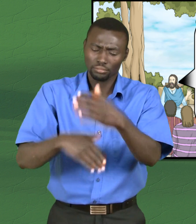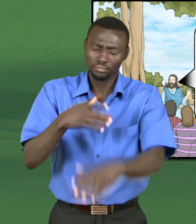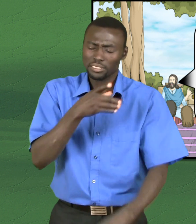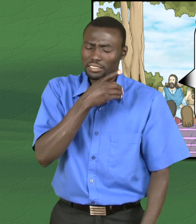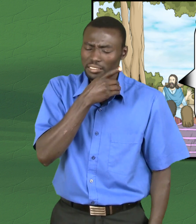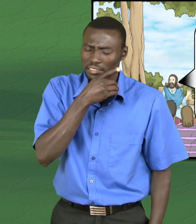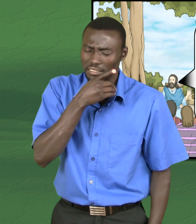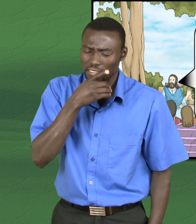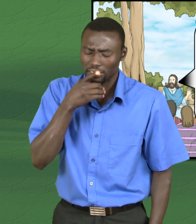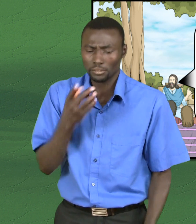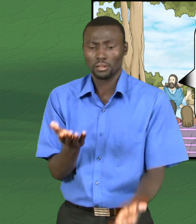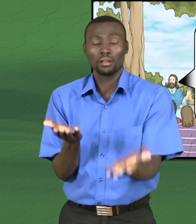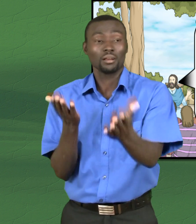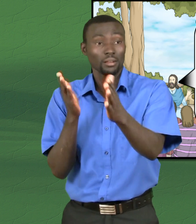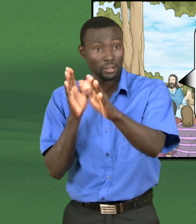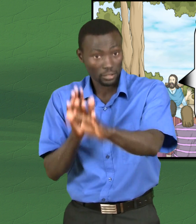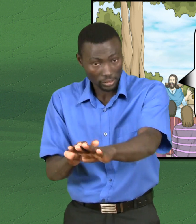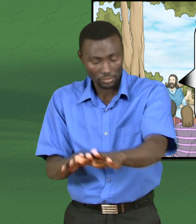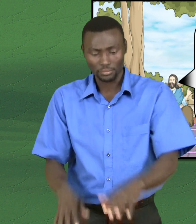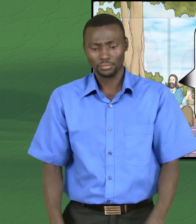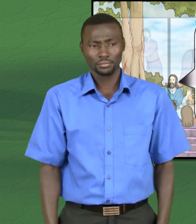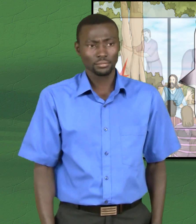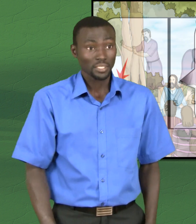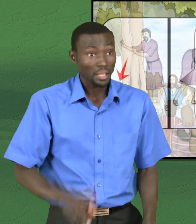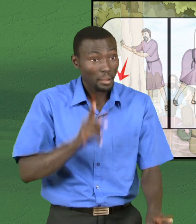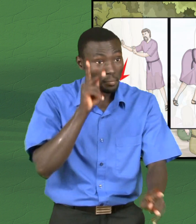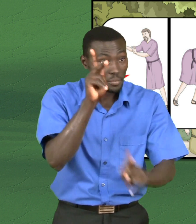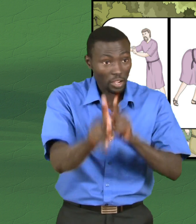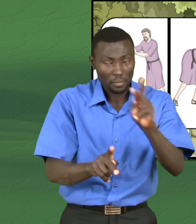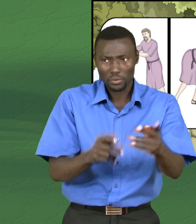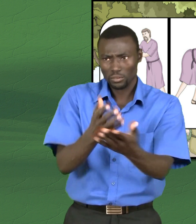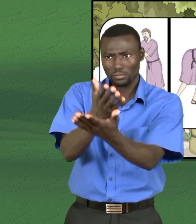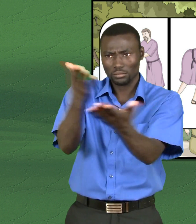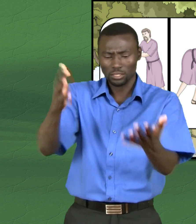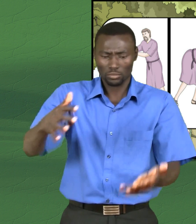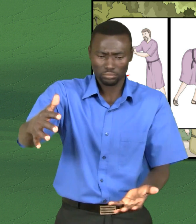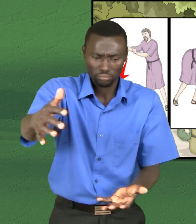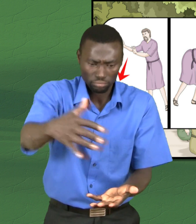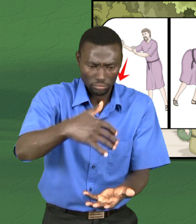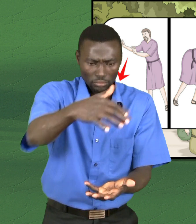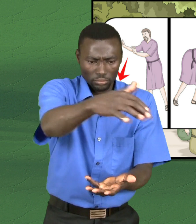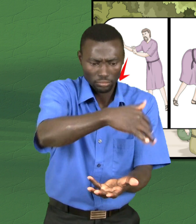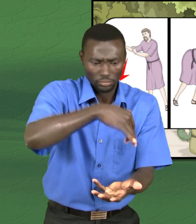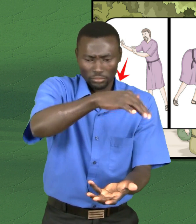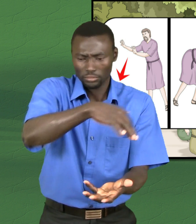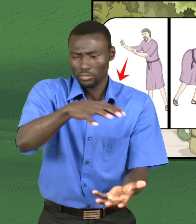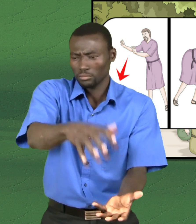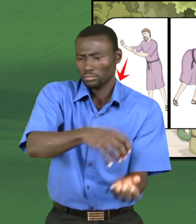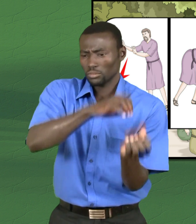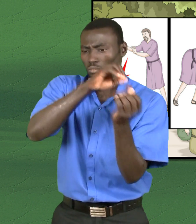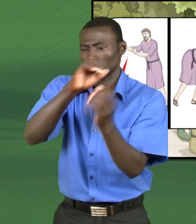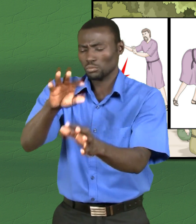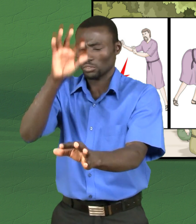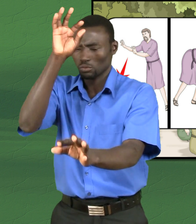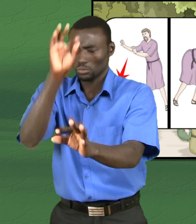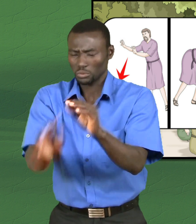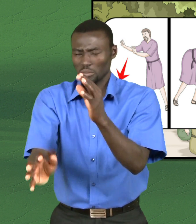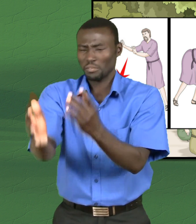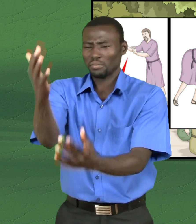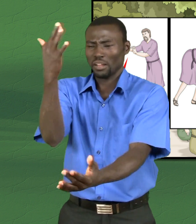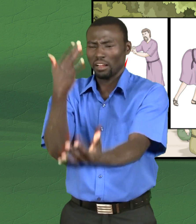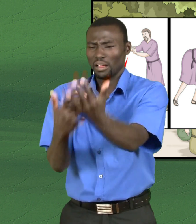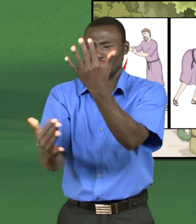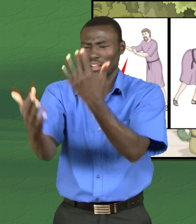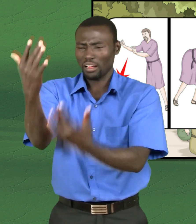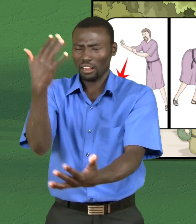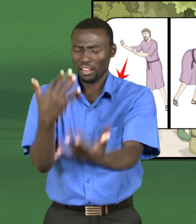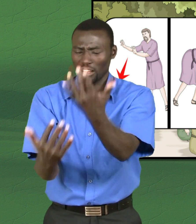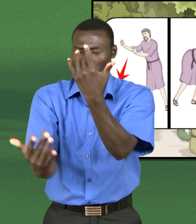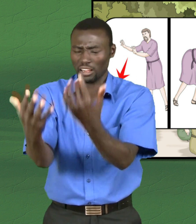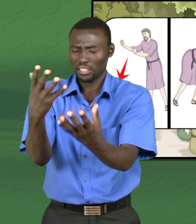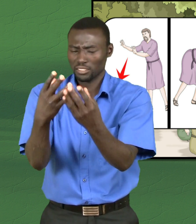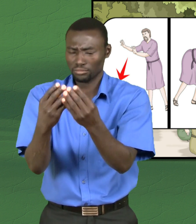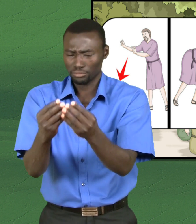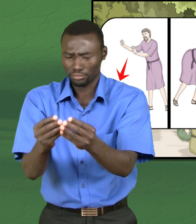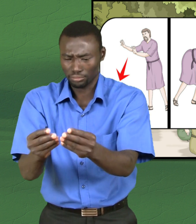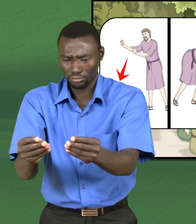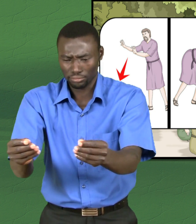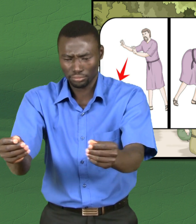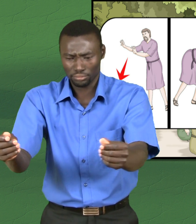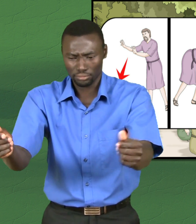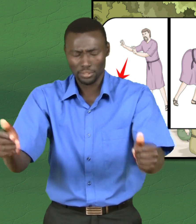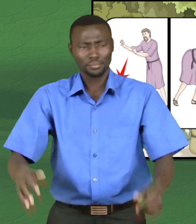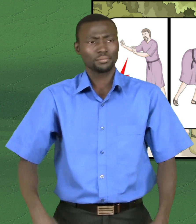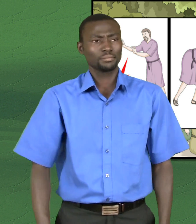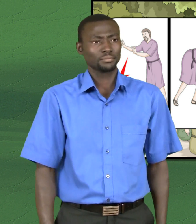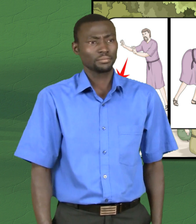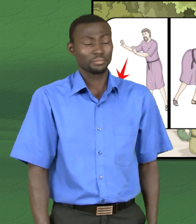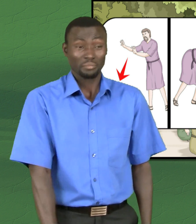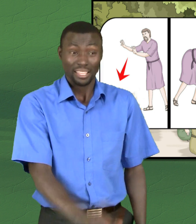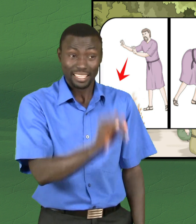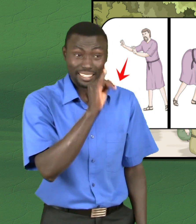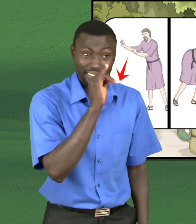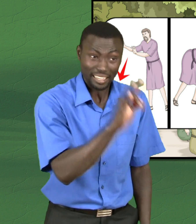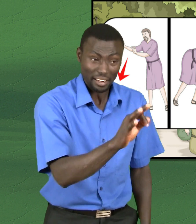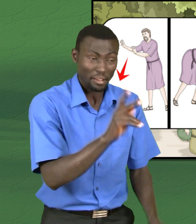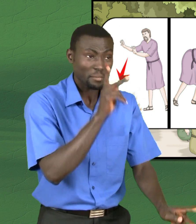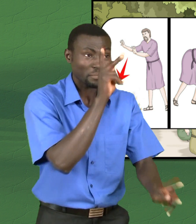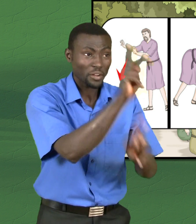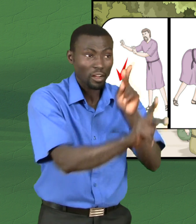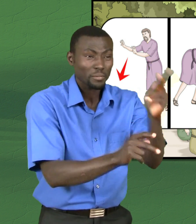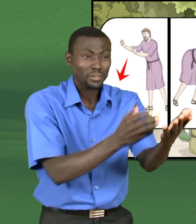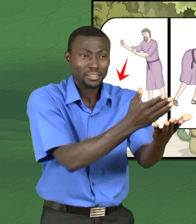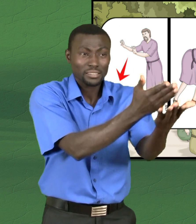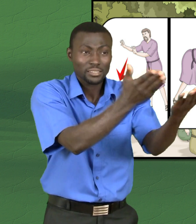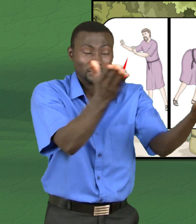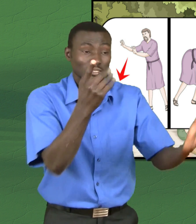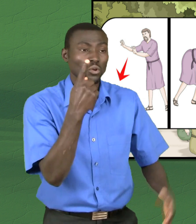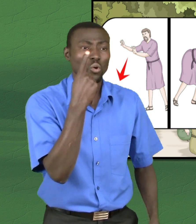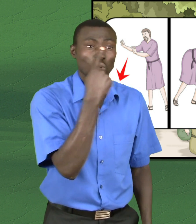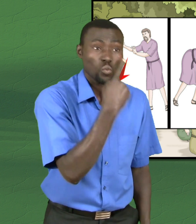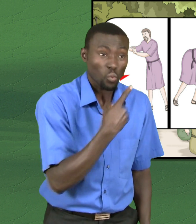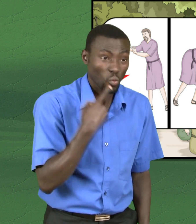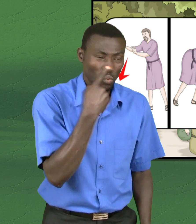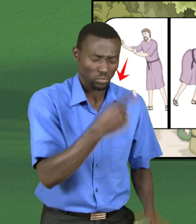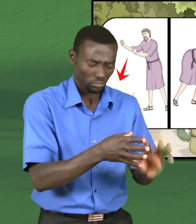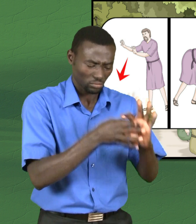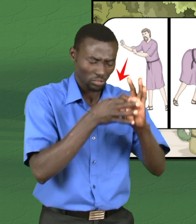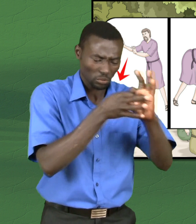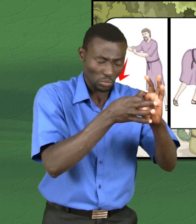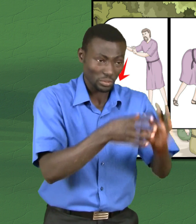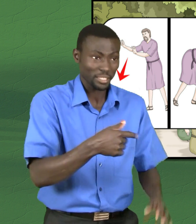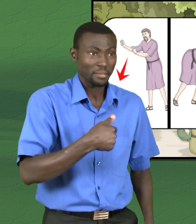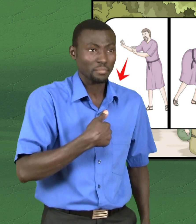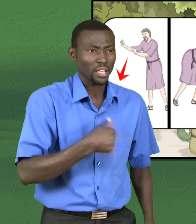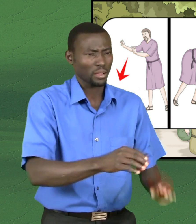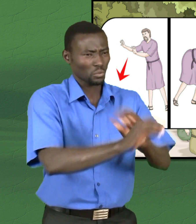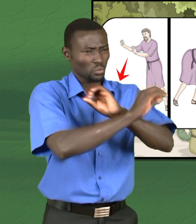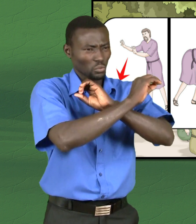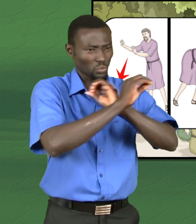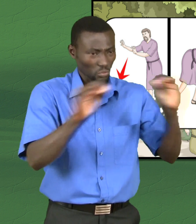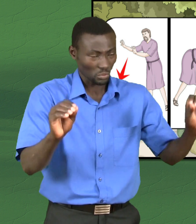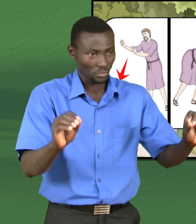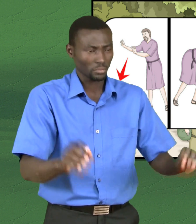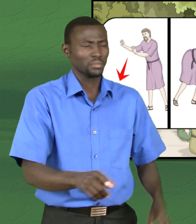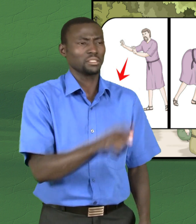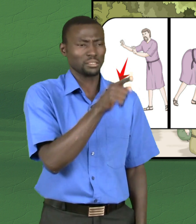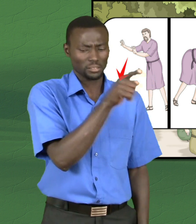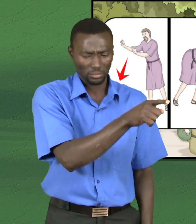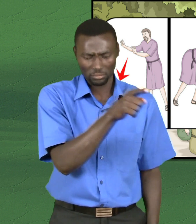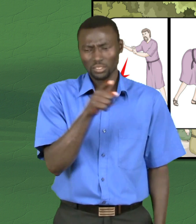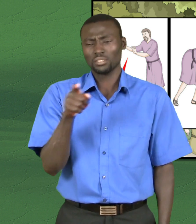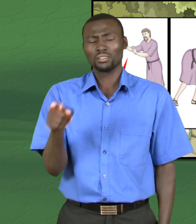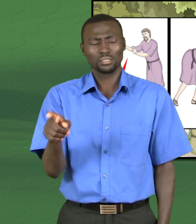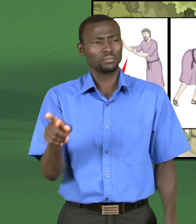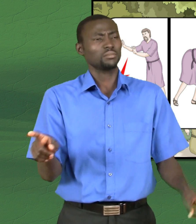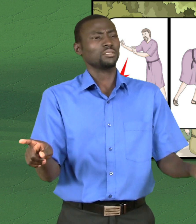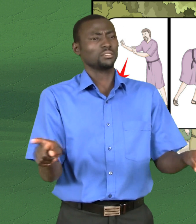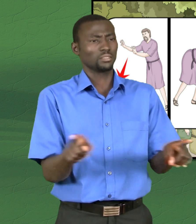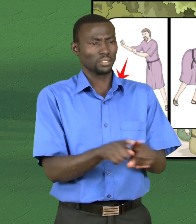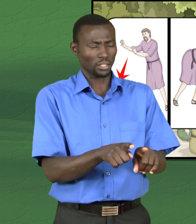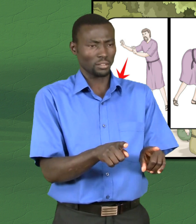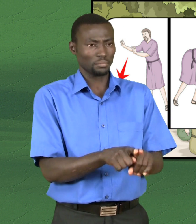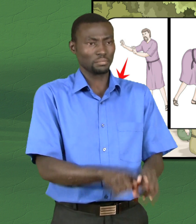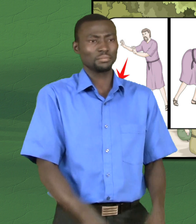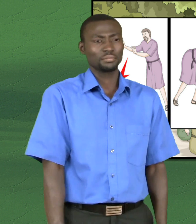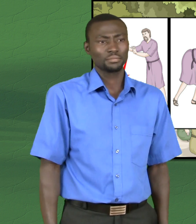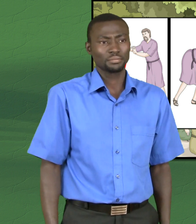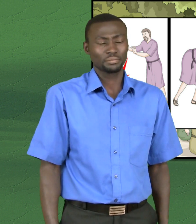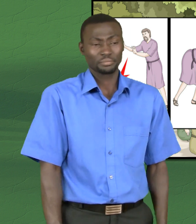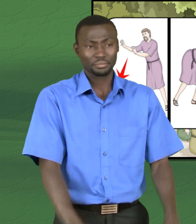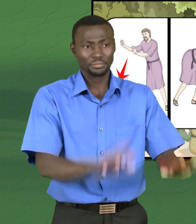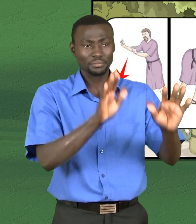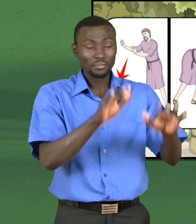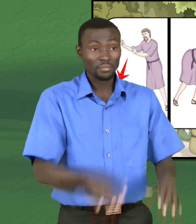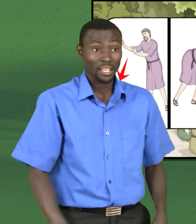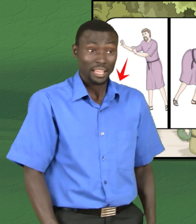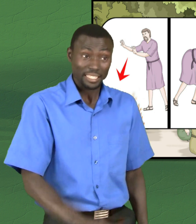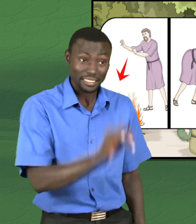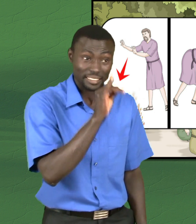Such branches are gathered up, thrown into the fire, and burned.